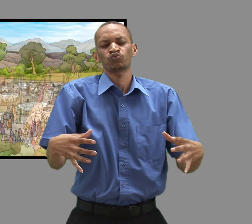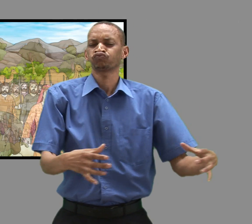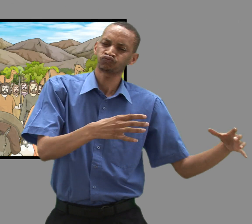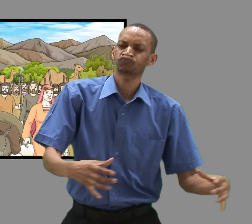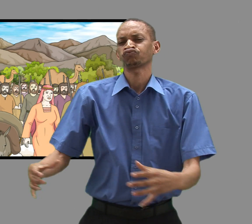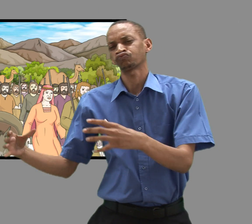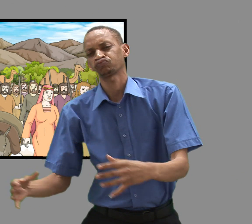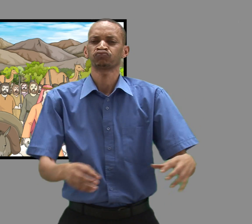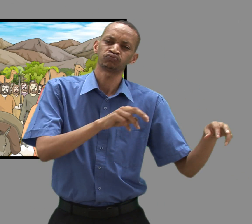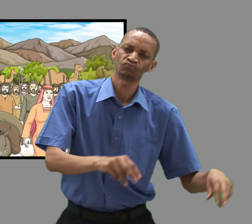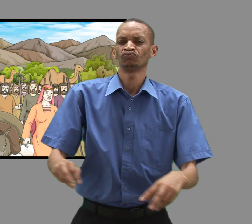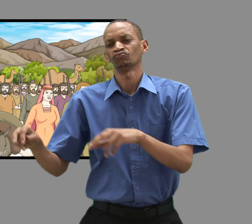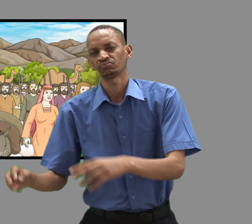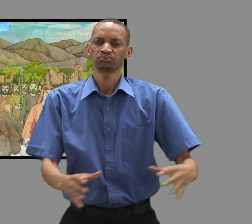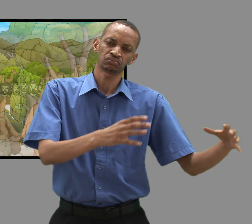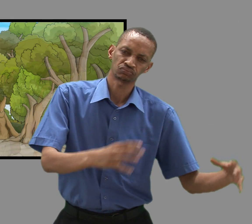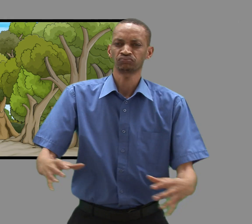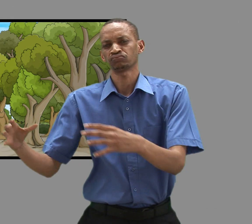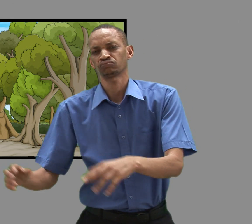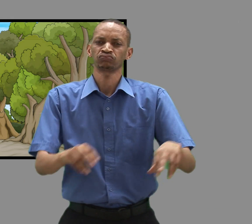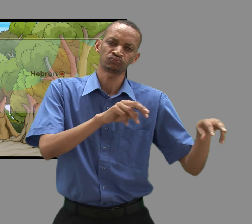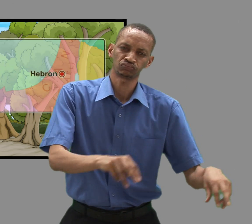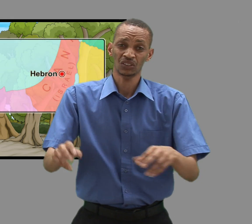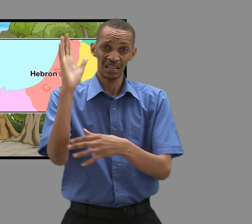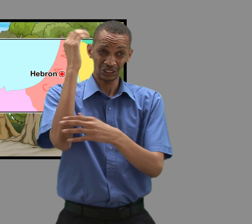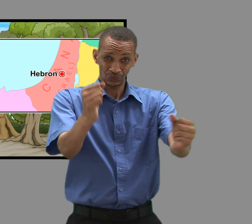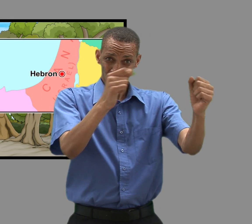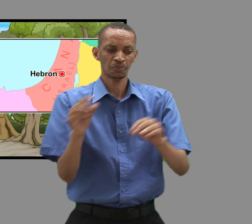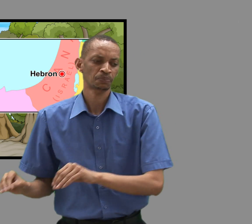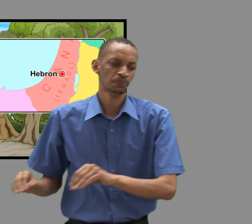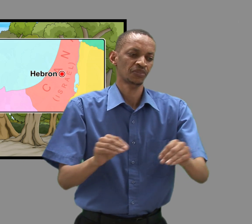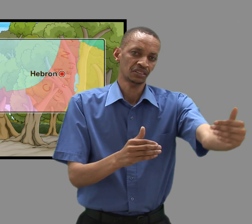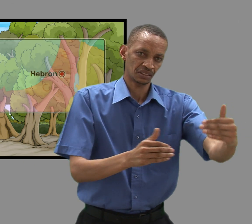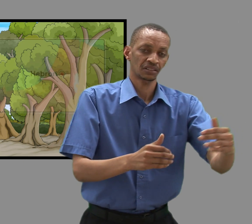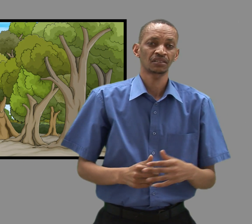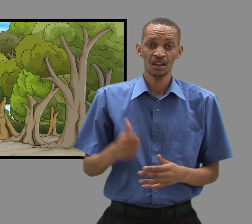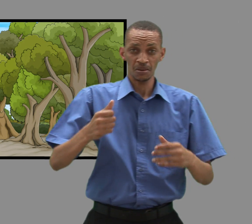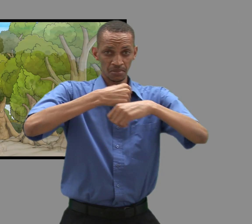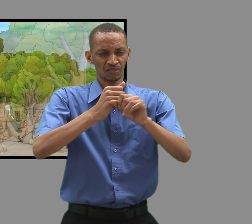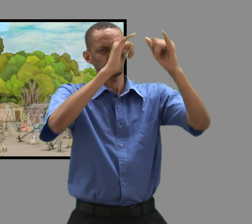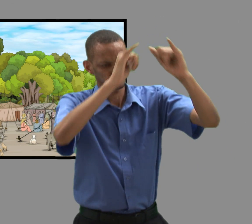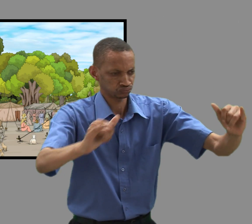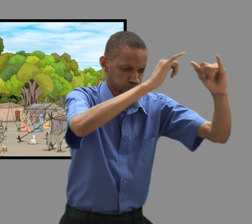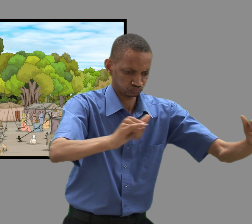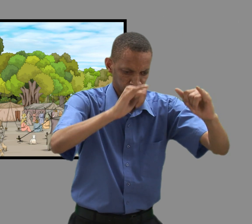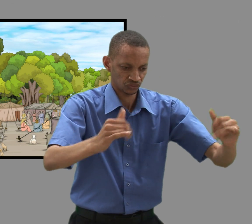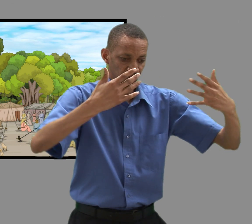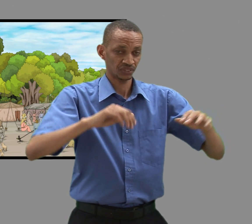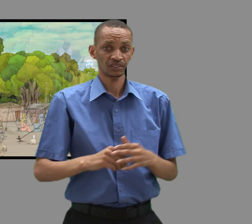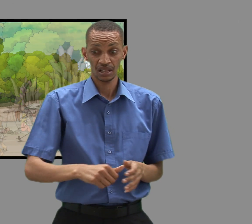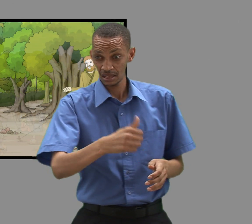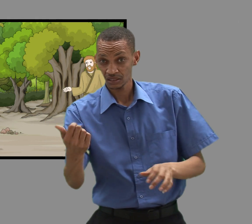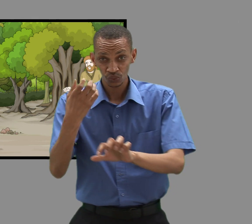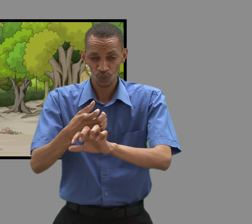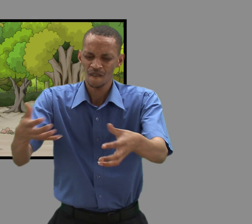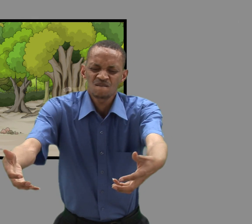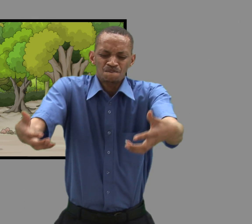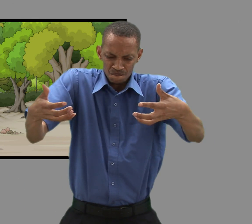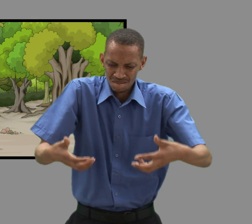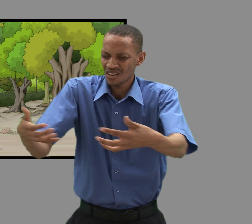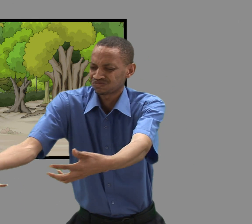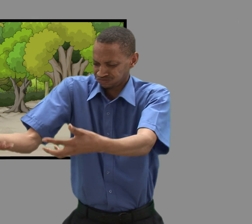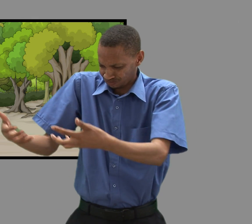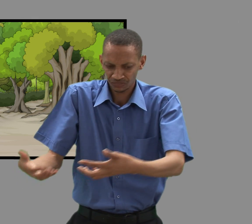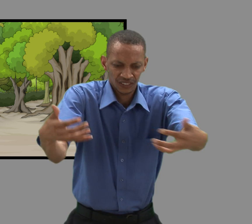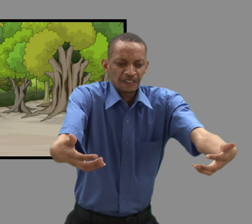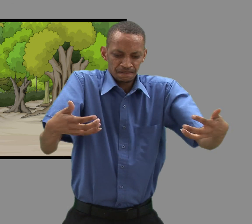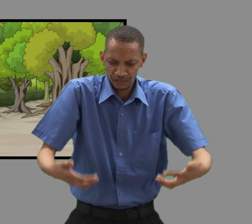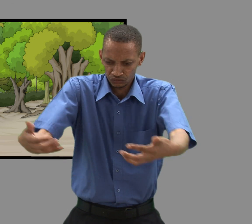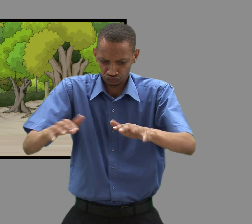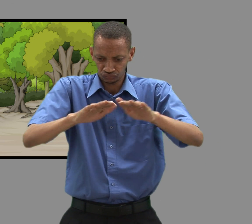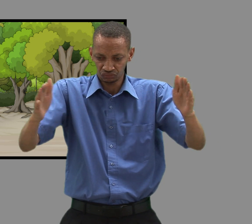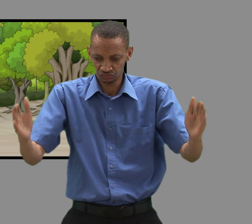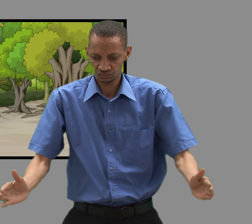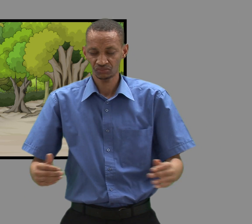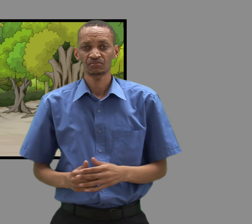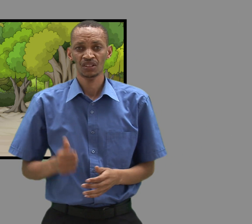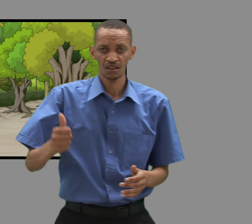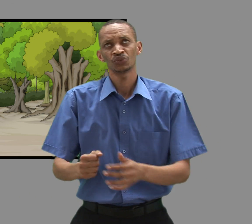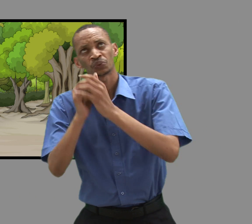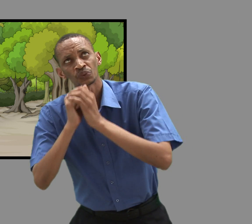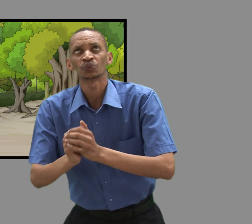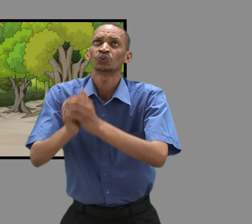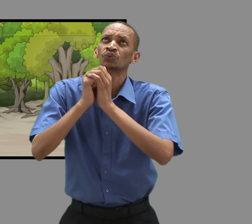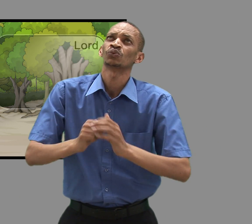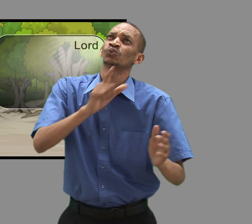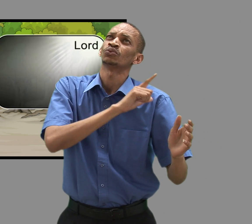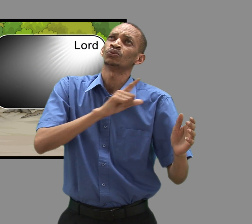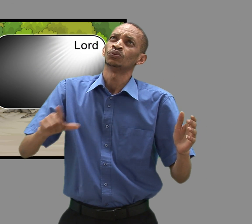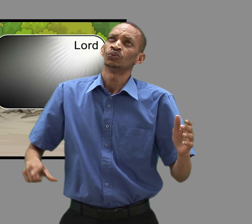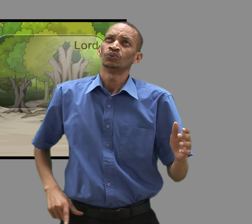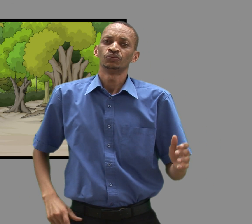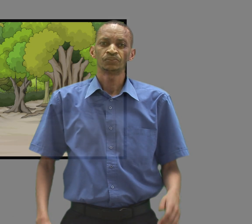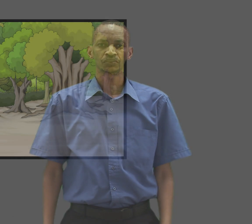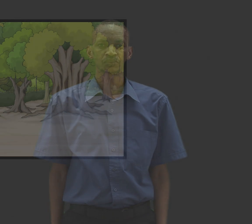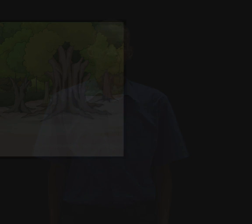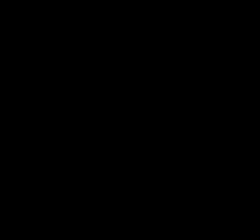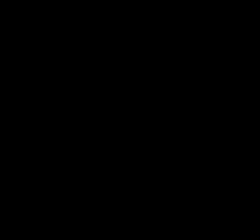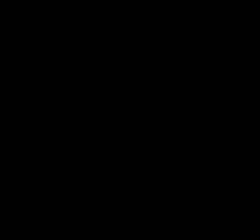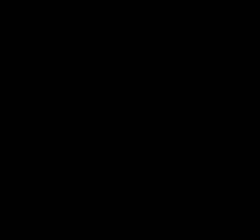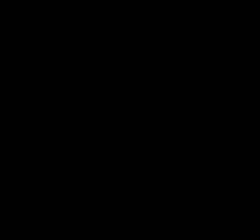So Abram moved his tent and went to live near the Oaks of Mamre at Hebron, where he built an altar to the LORD.